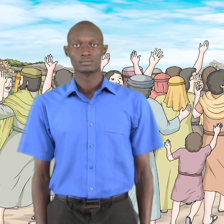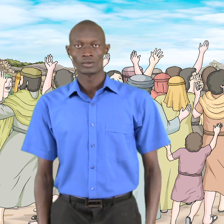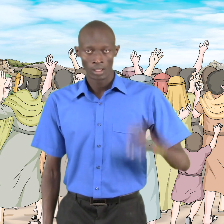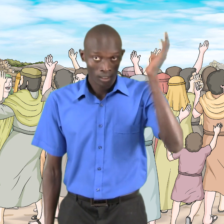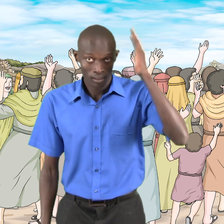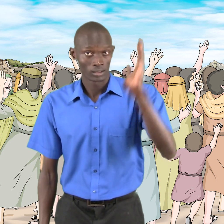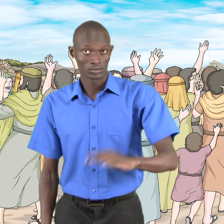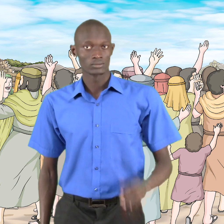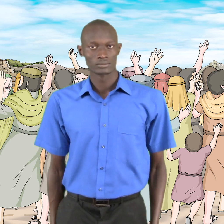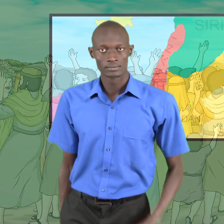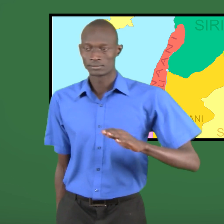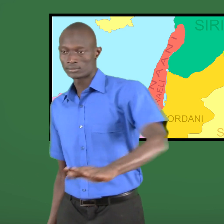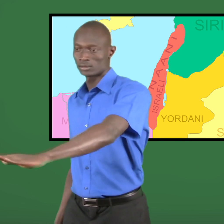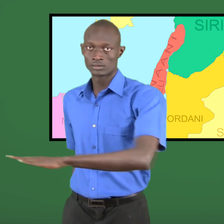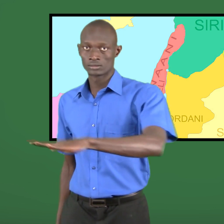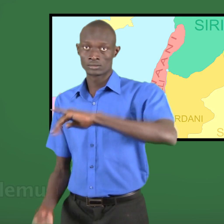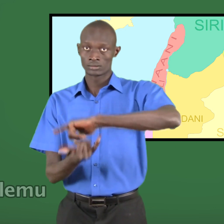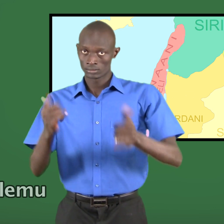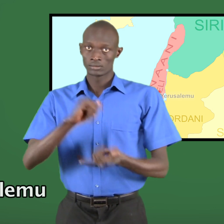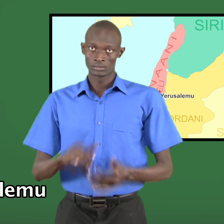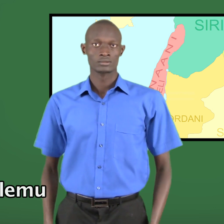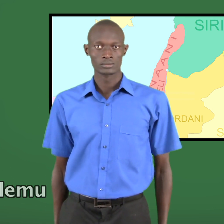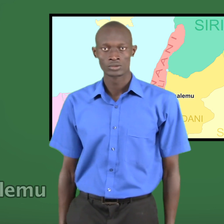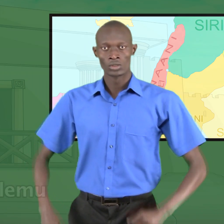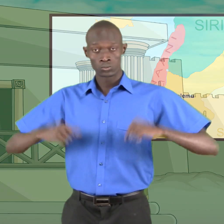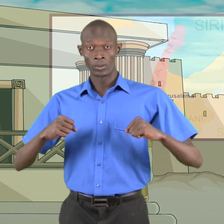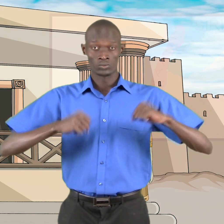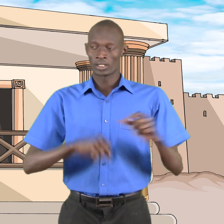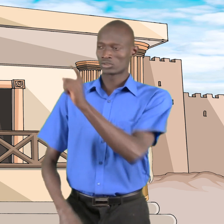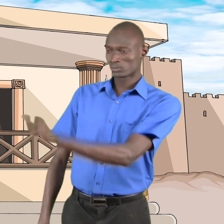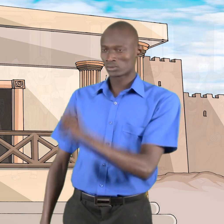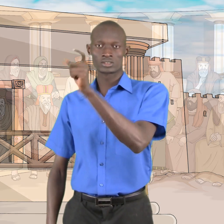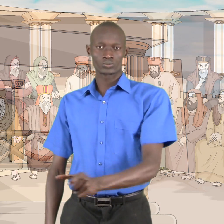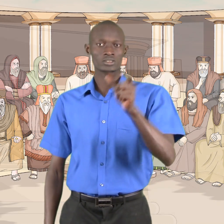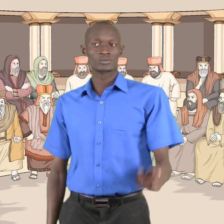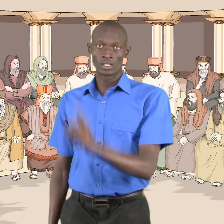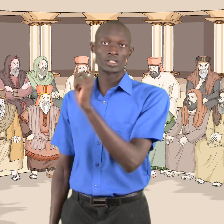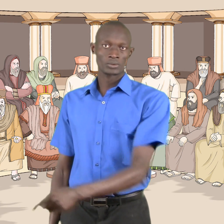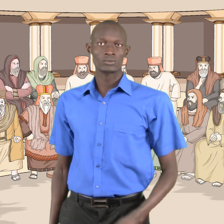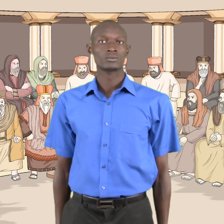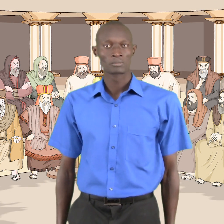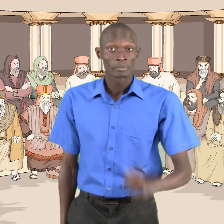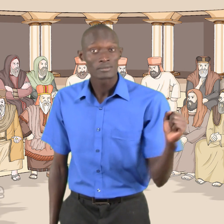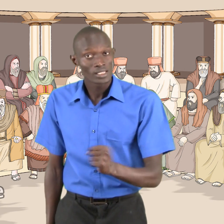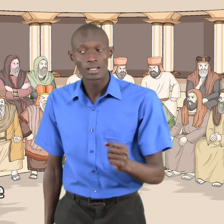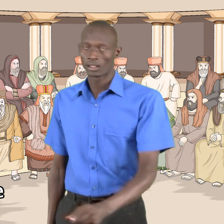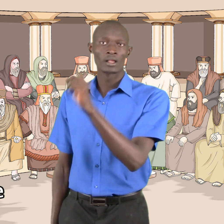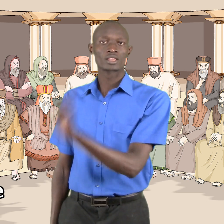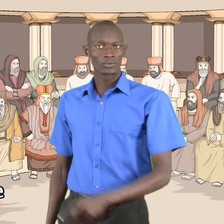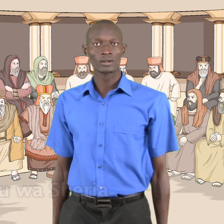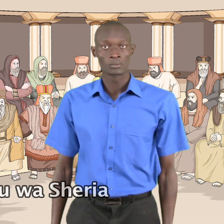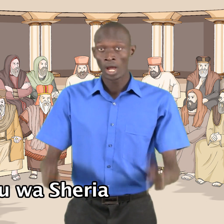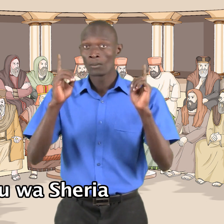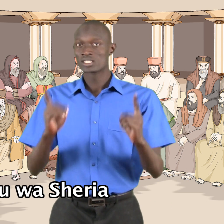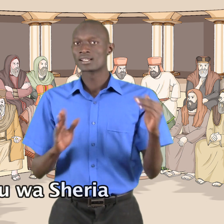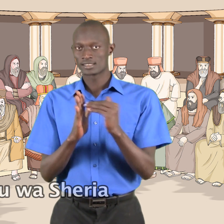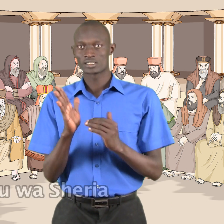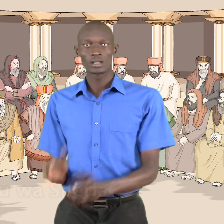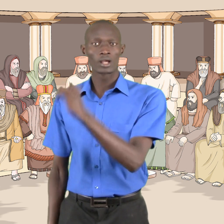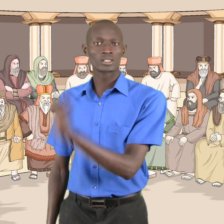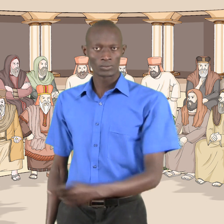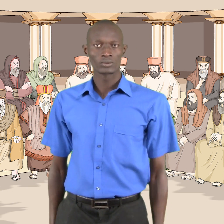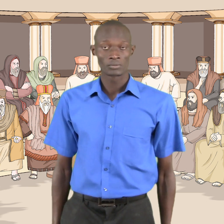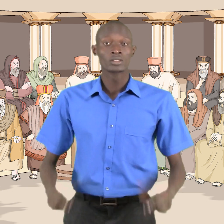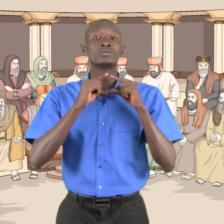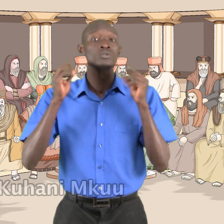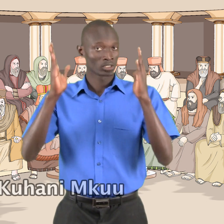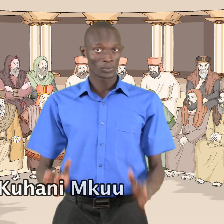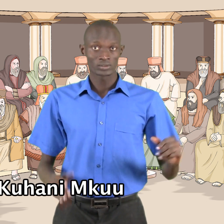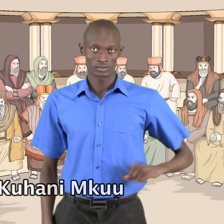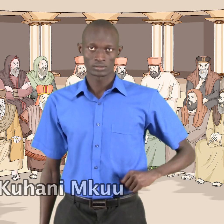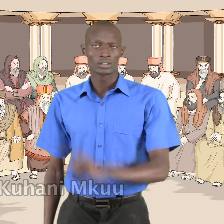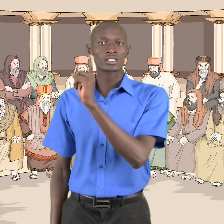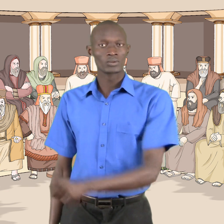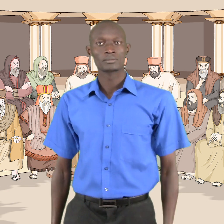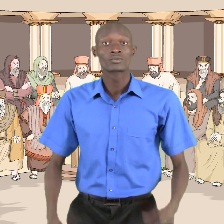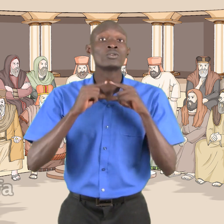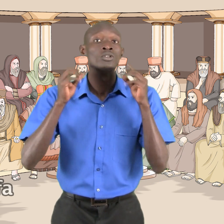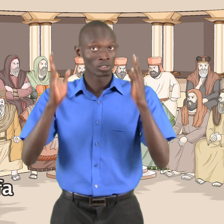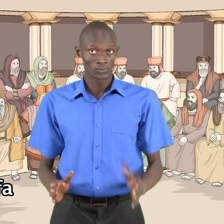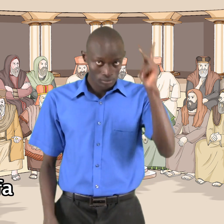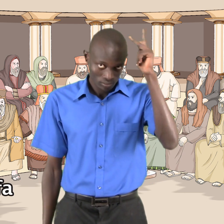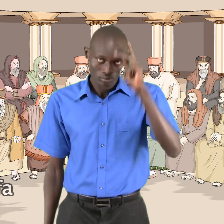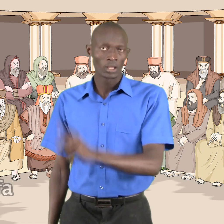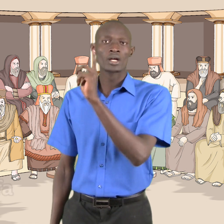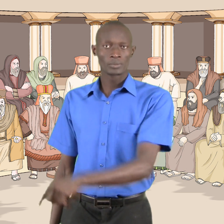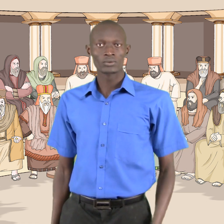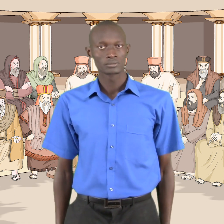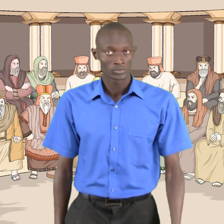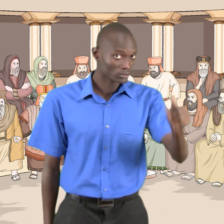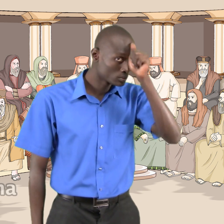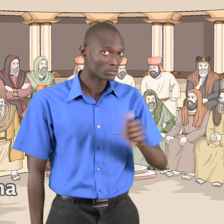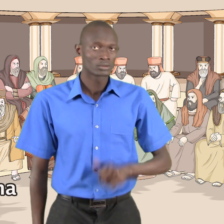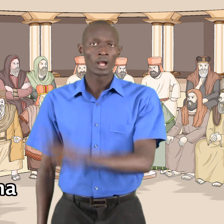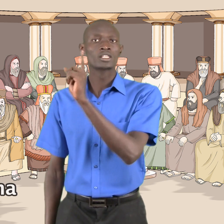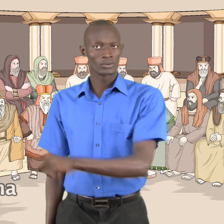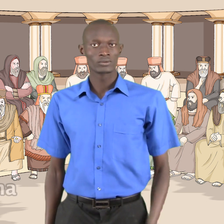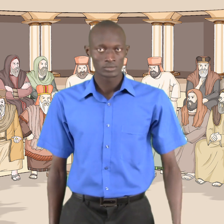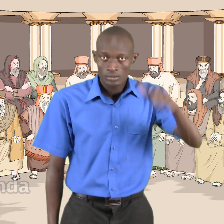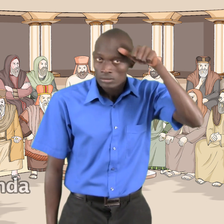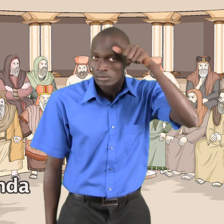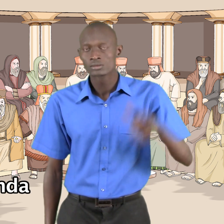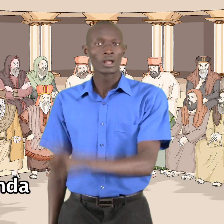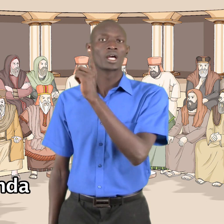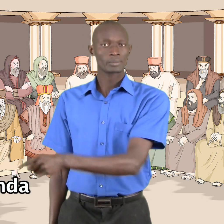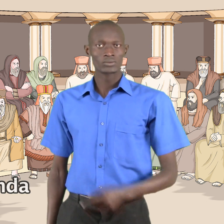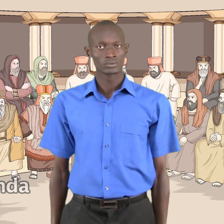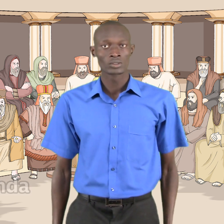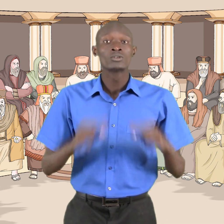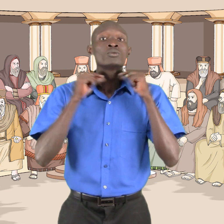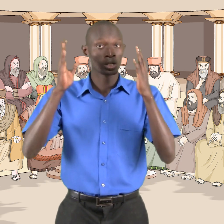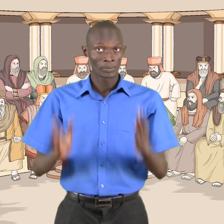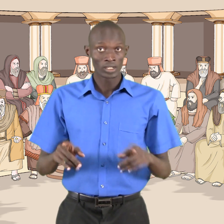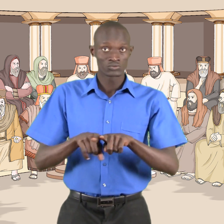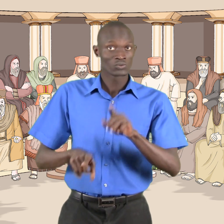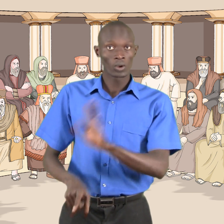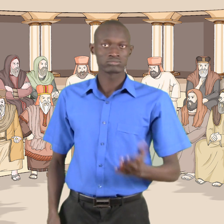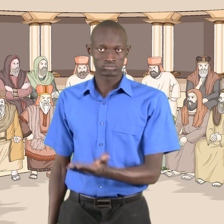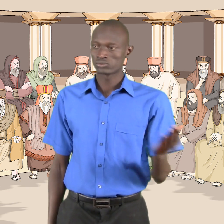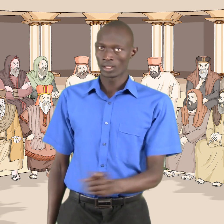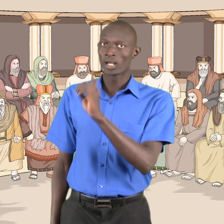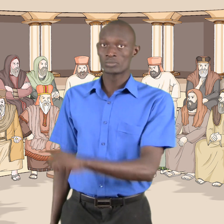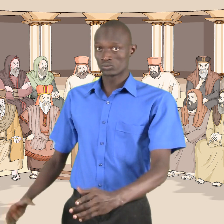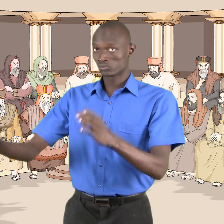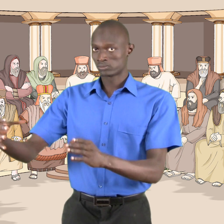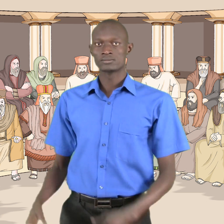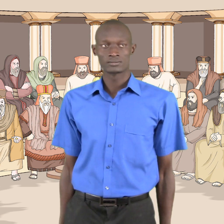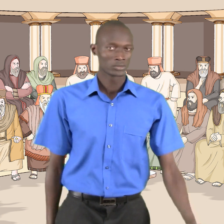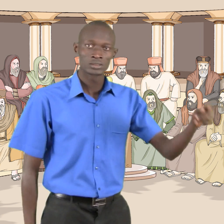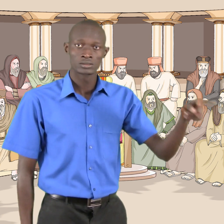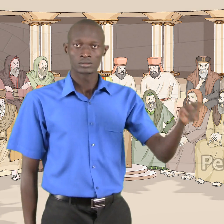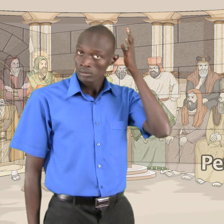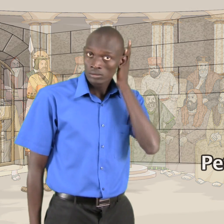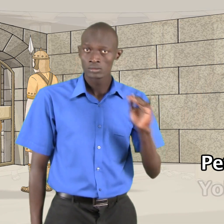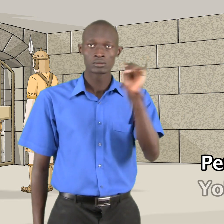The next day the rulers, elders, and scribes assembled in Jerusalem, along with Annas the high priest, Caiaphas, John, Alexander, and many others from the high priest’s family.